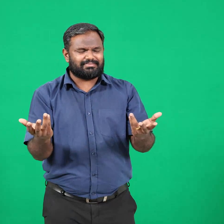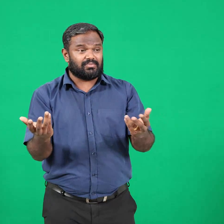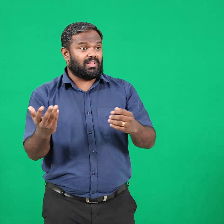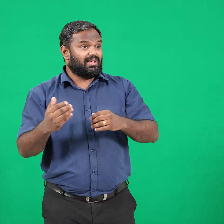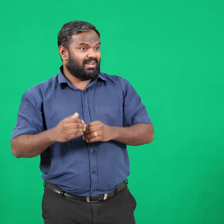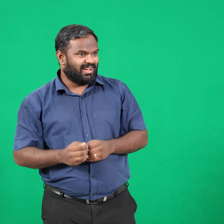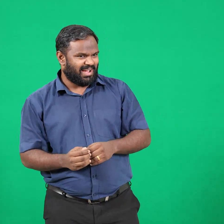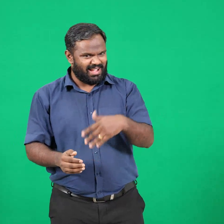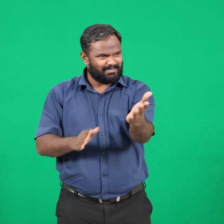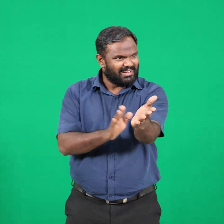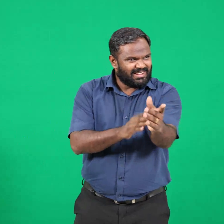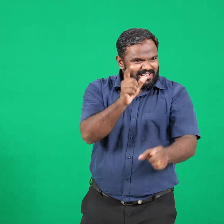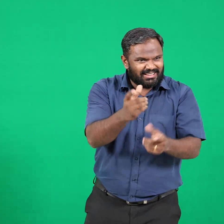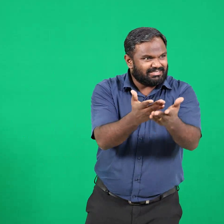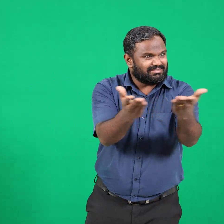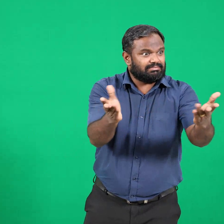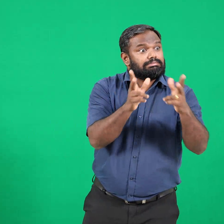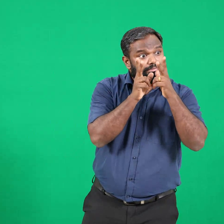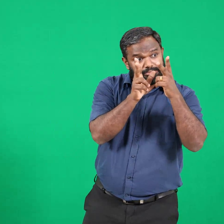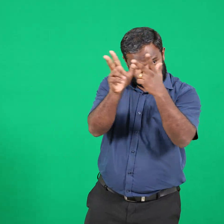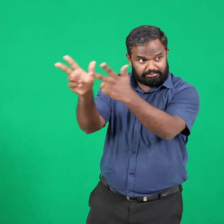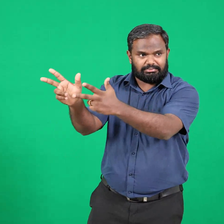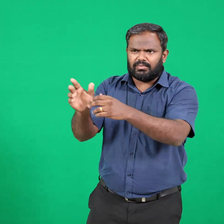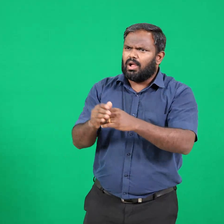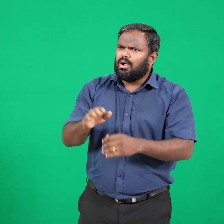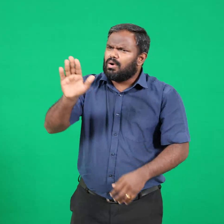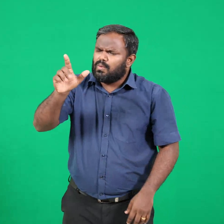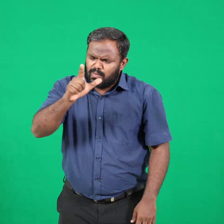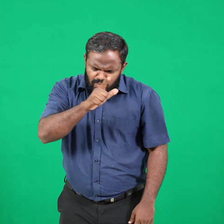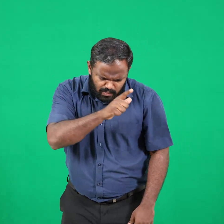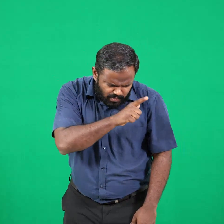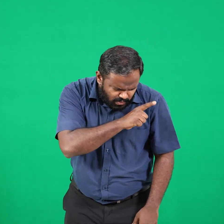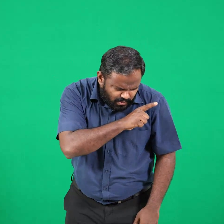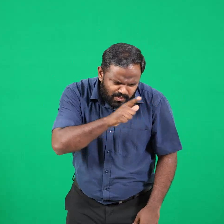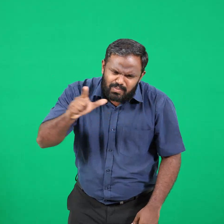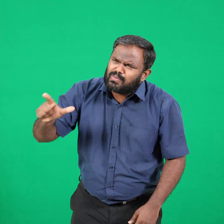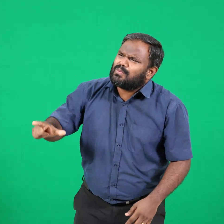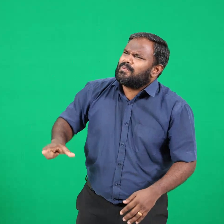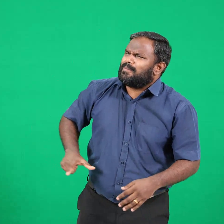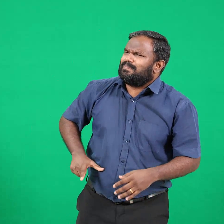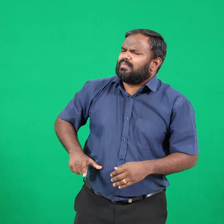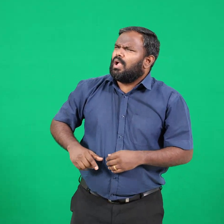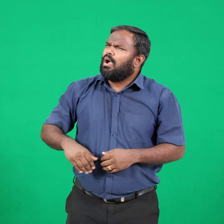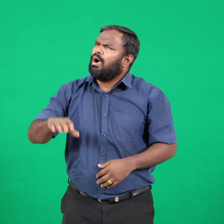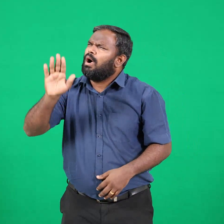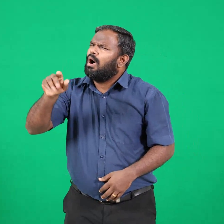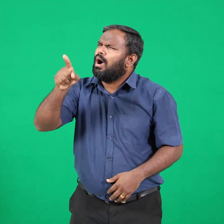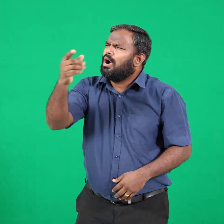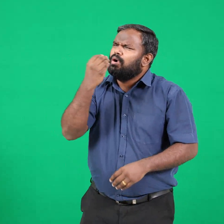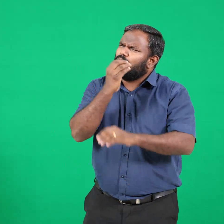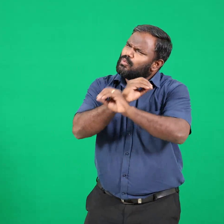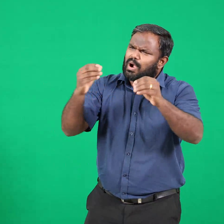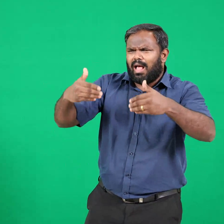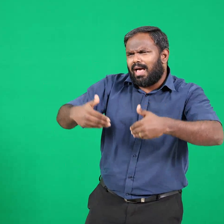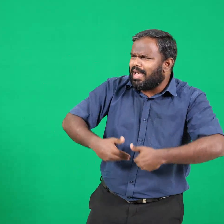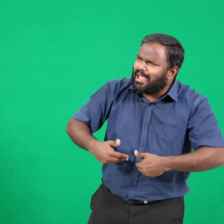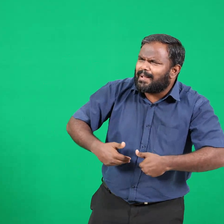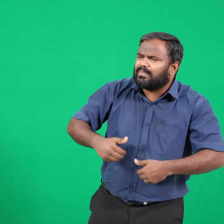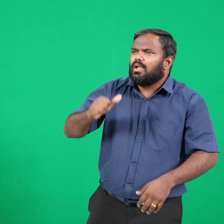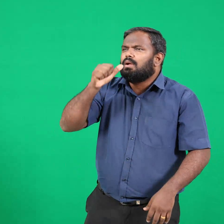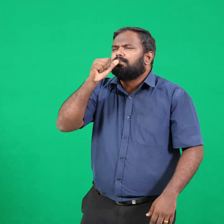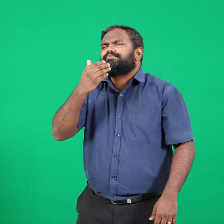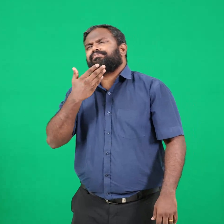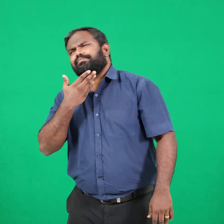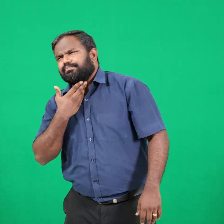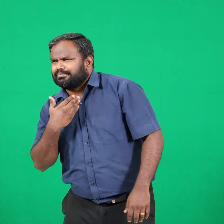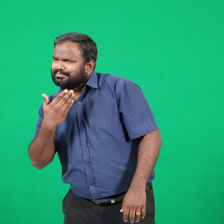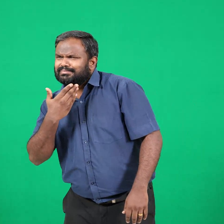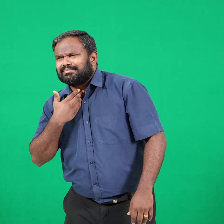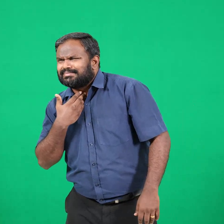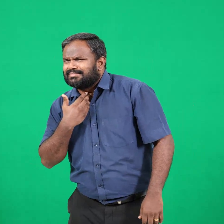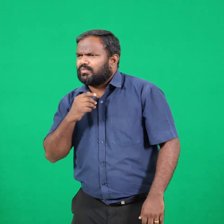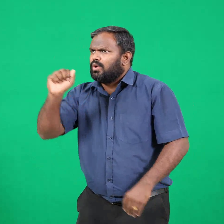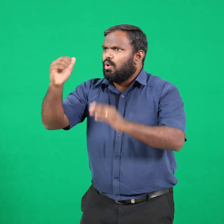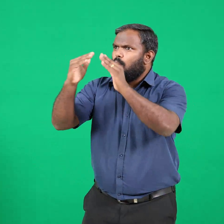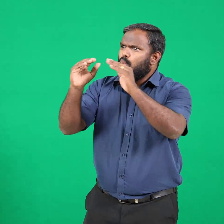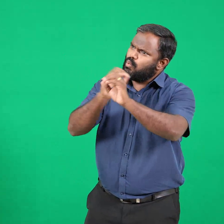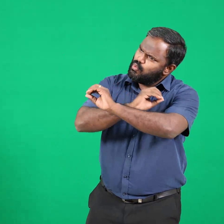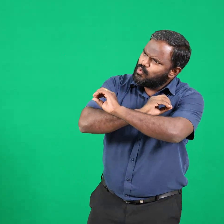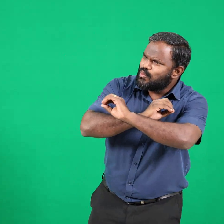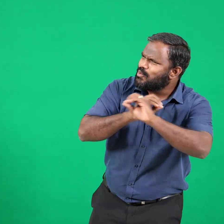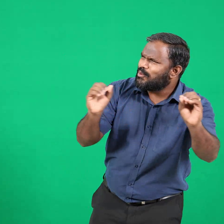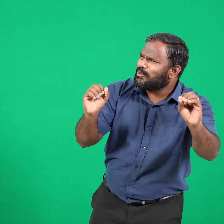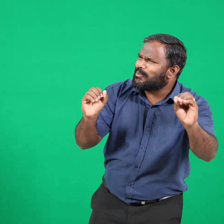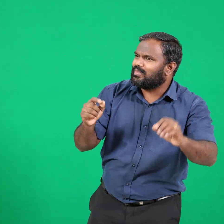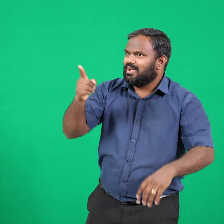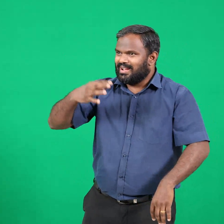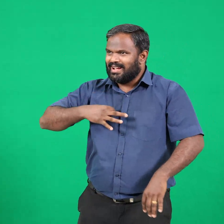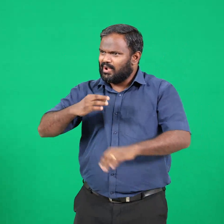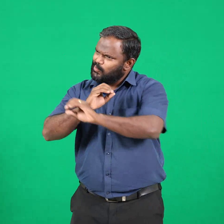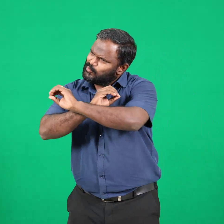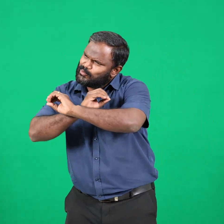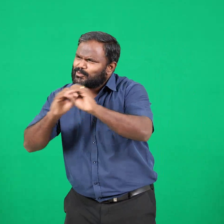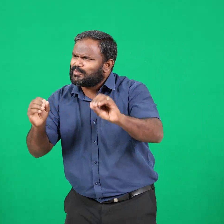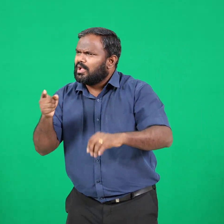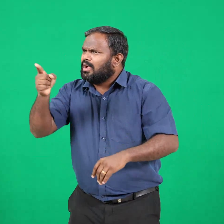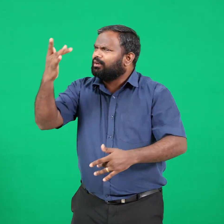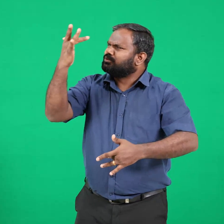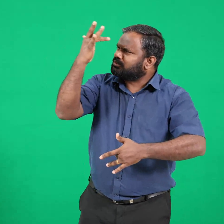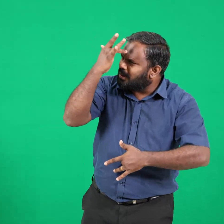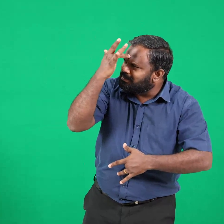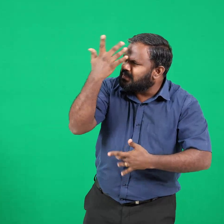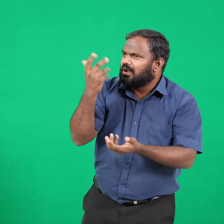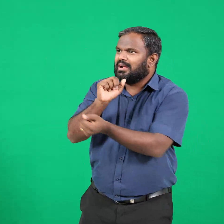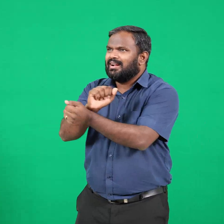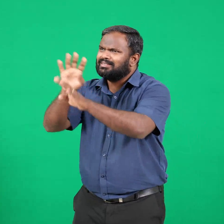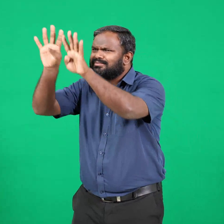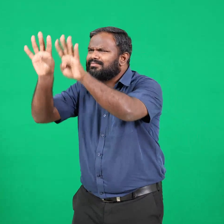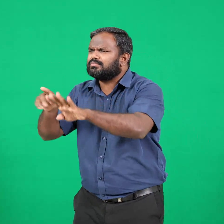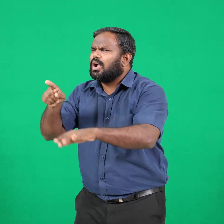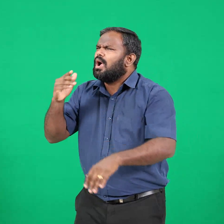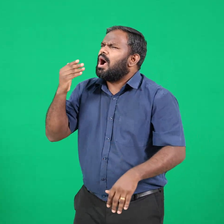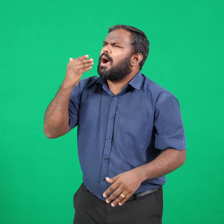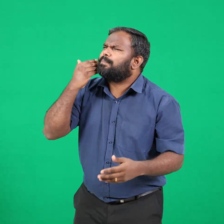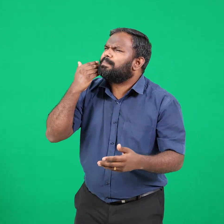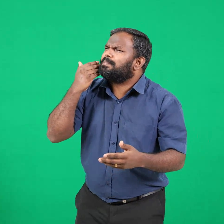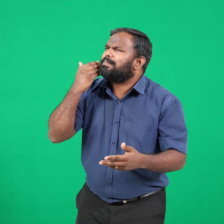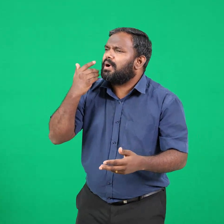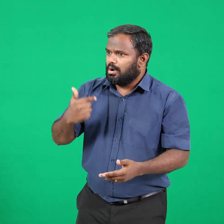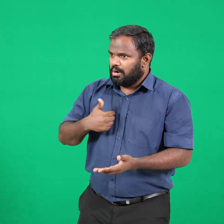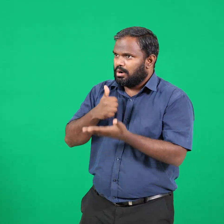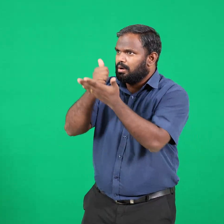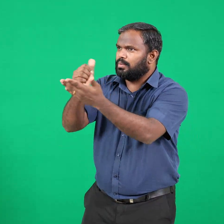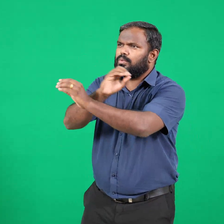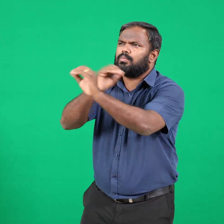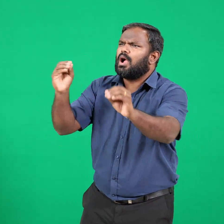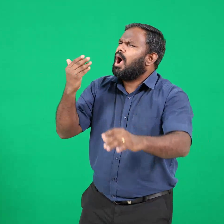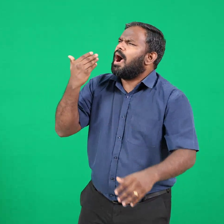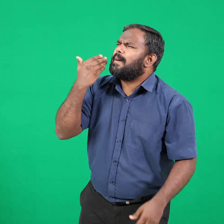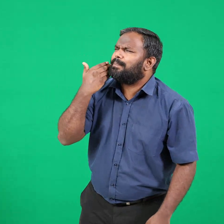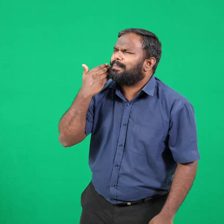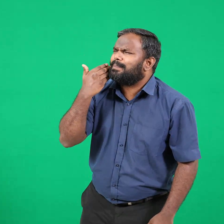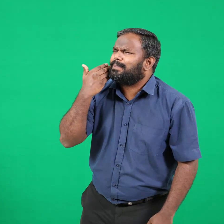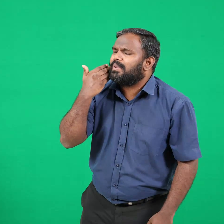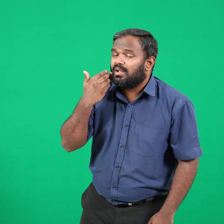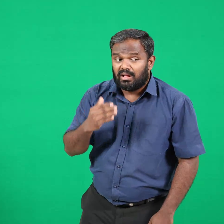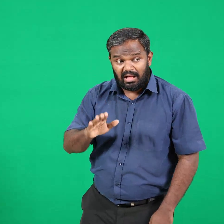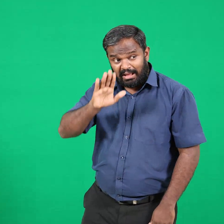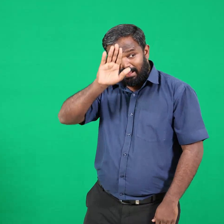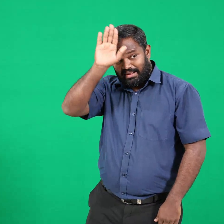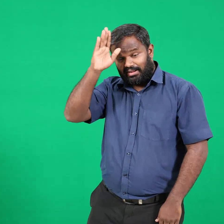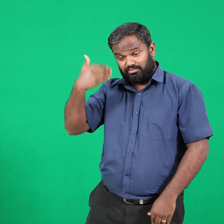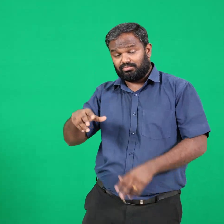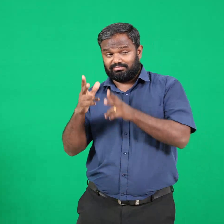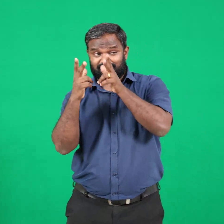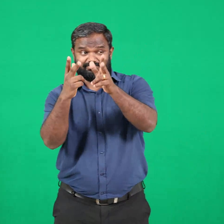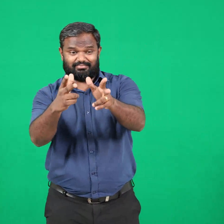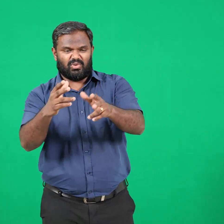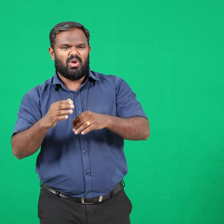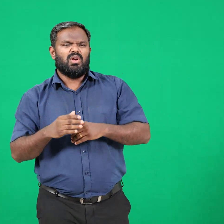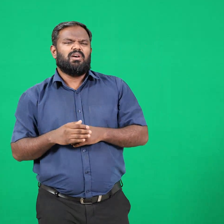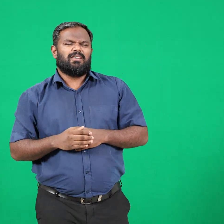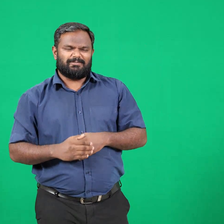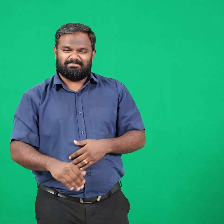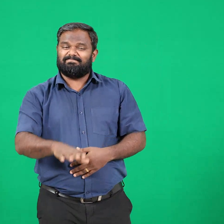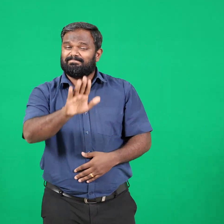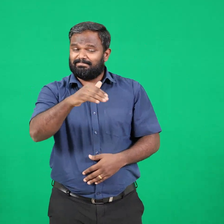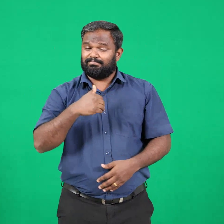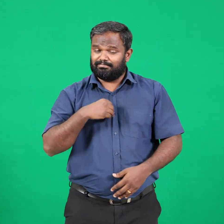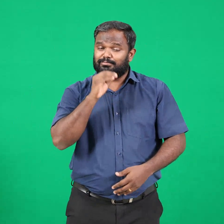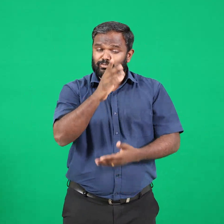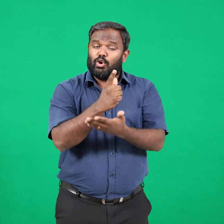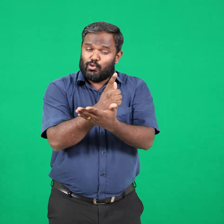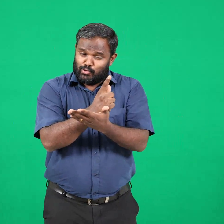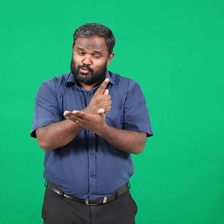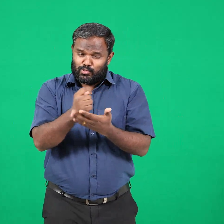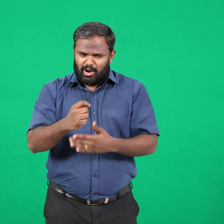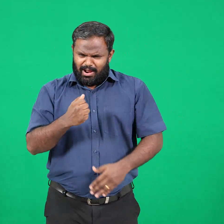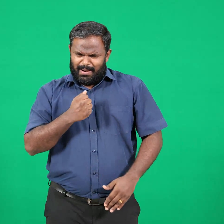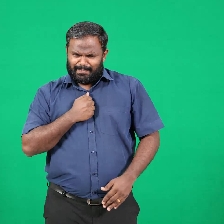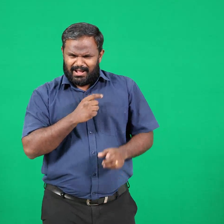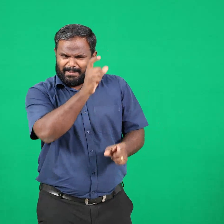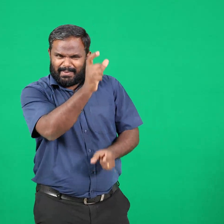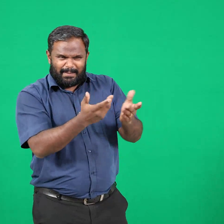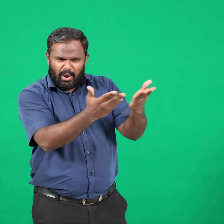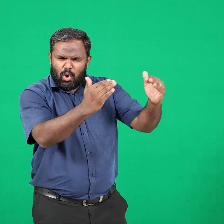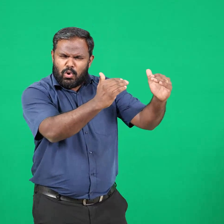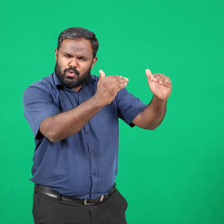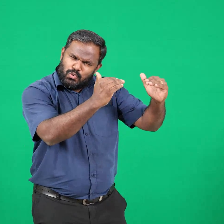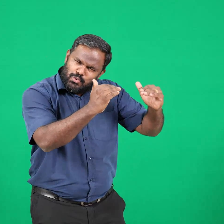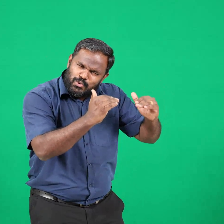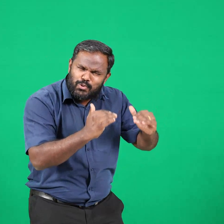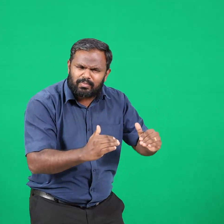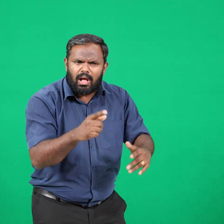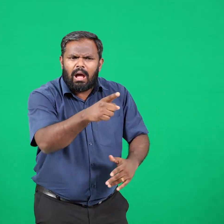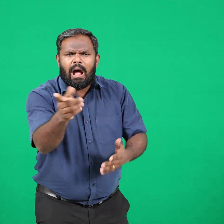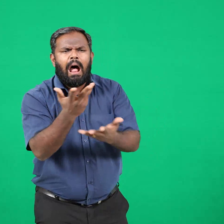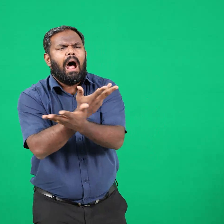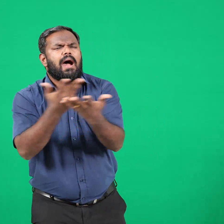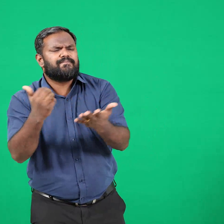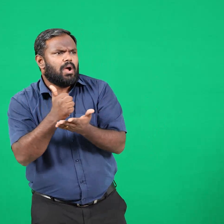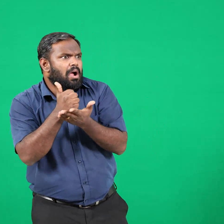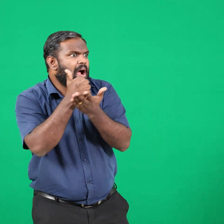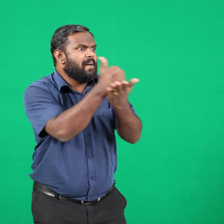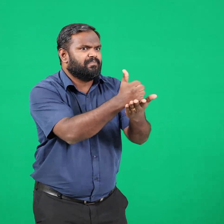And they too will reply, ' Lord, when did we see You hungry or thirsty or a stranger or naked or sick or in prison, and did not minister to You?'